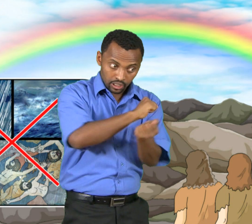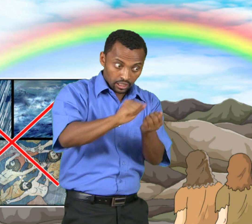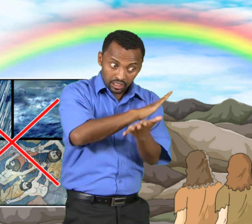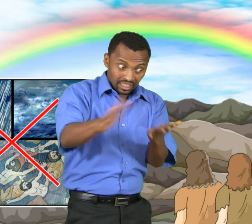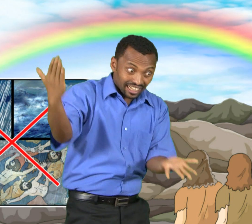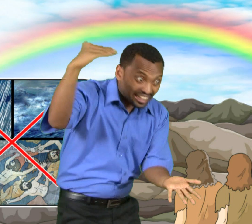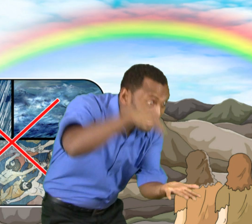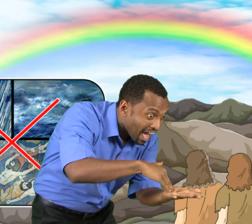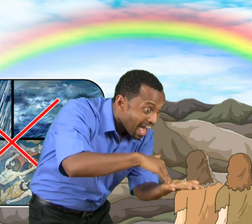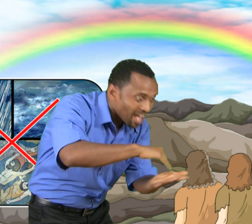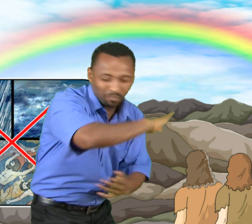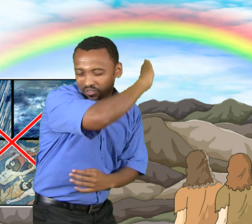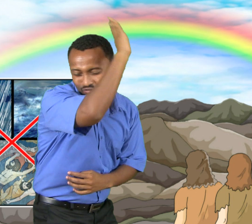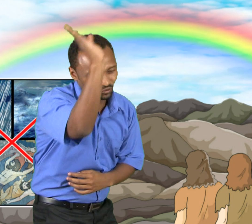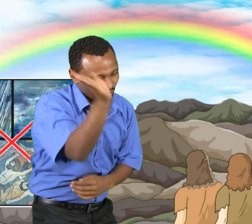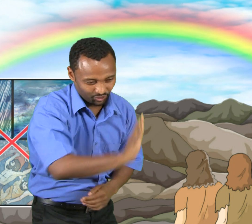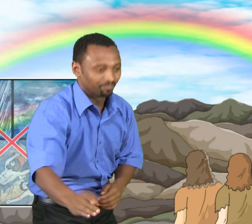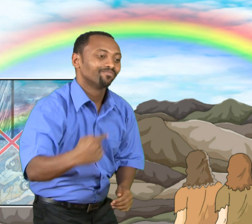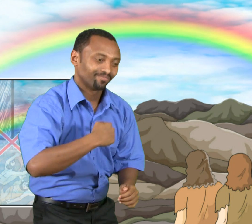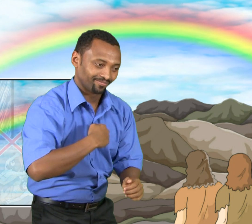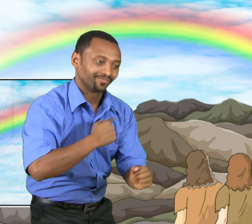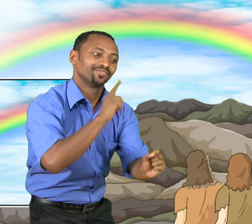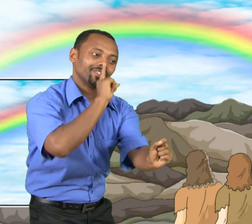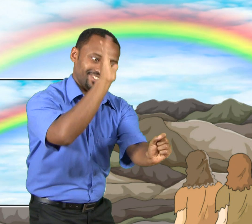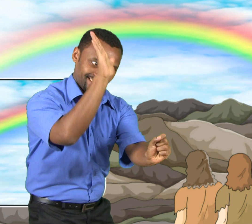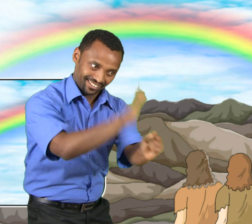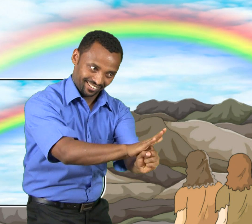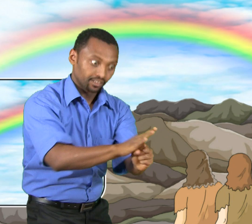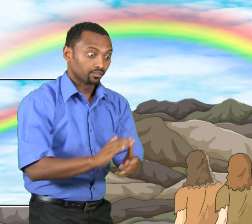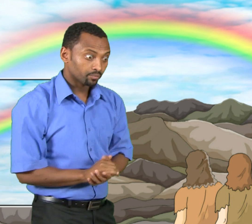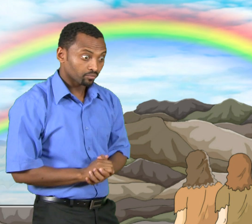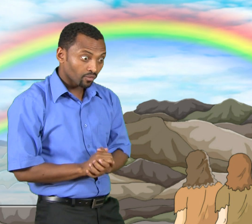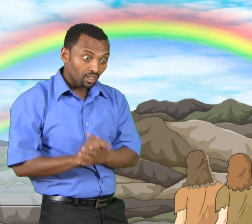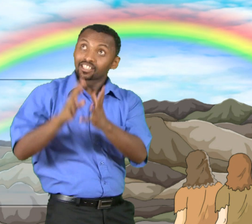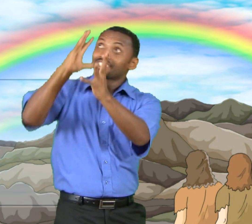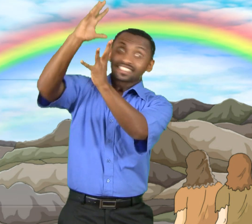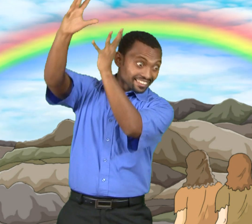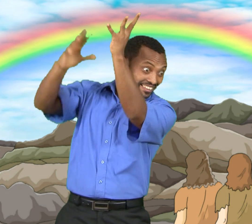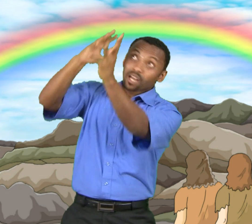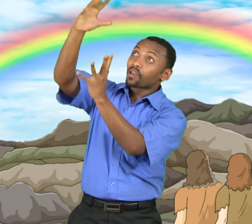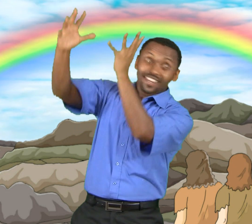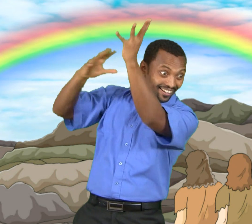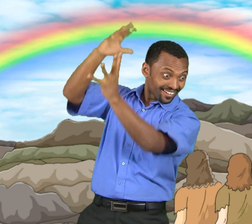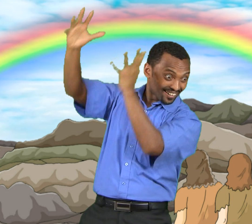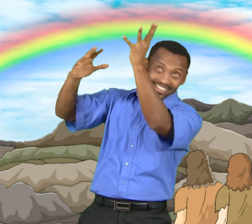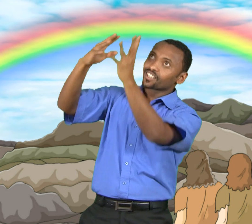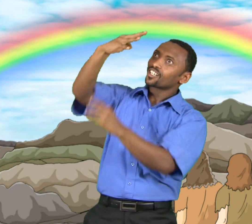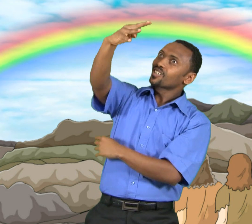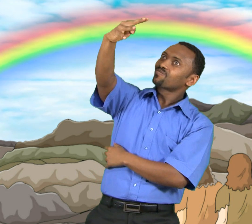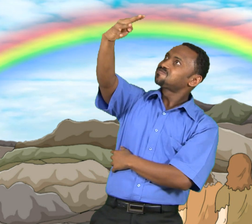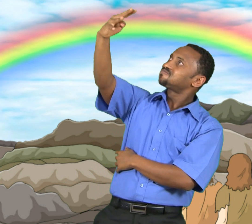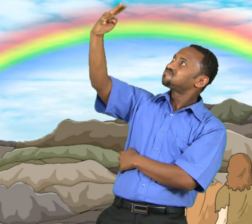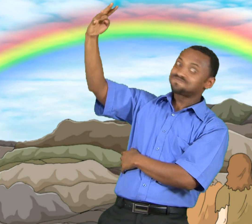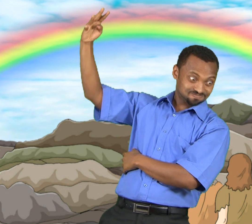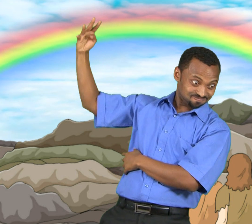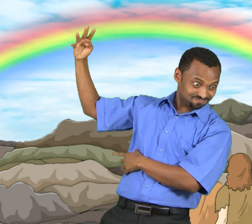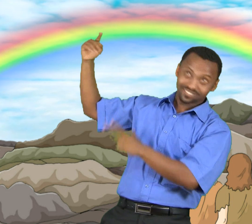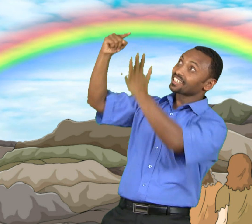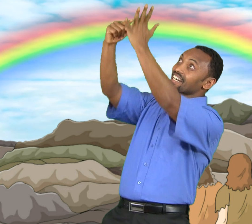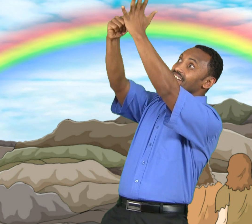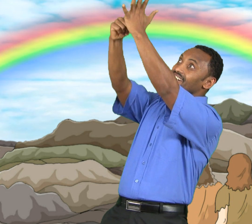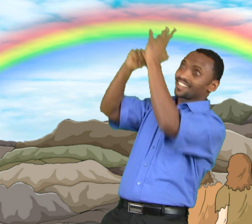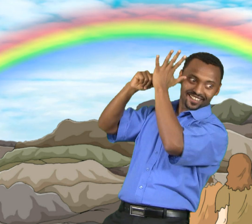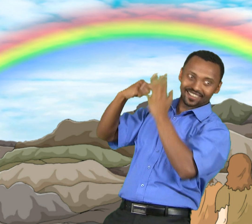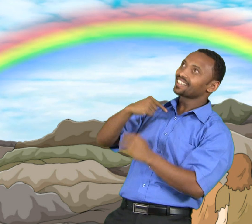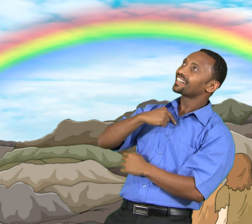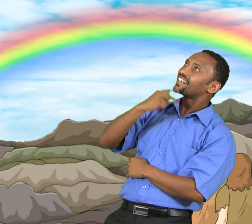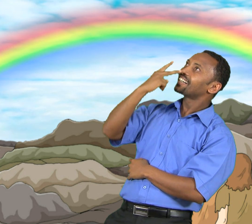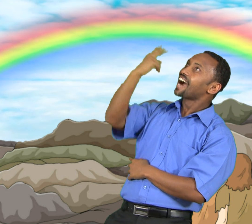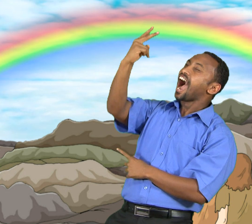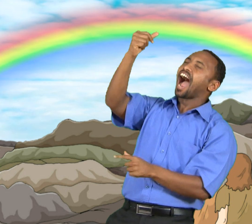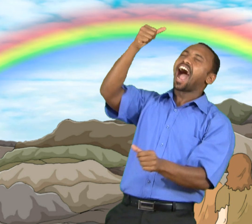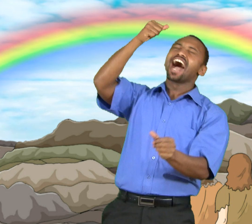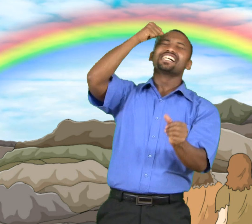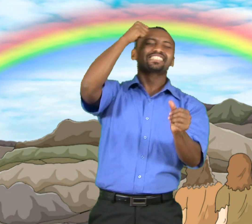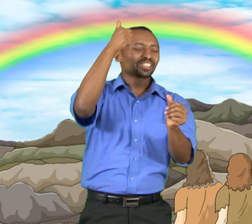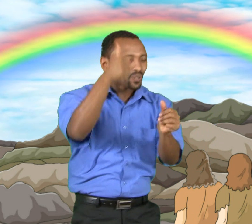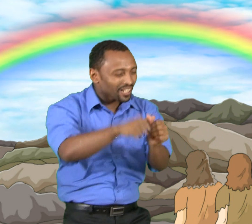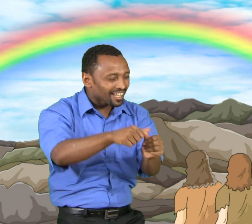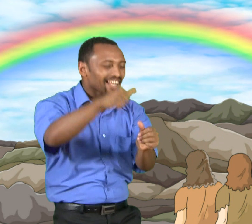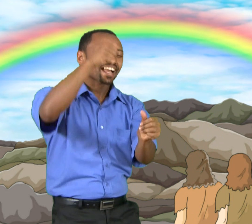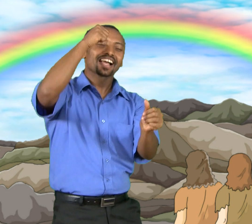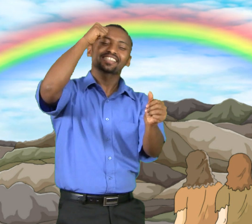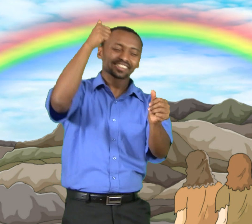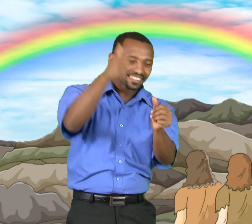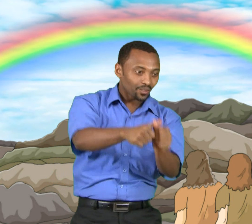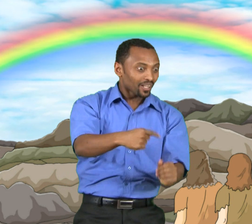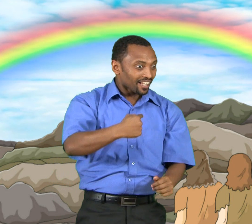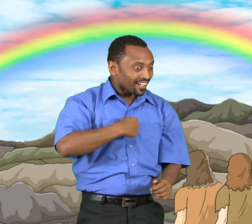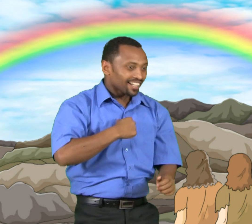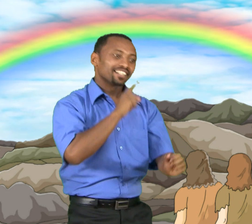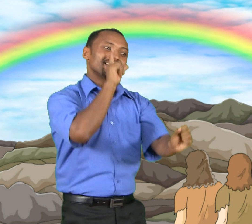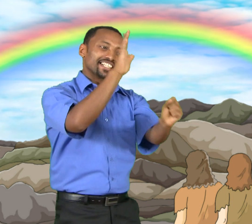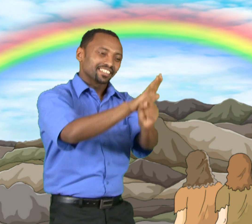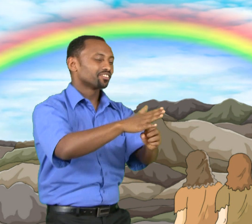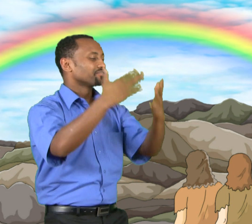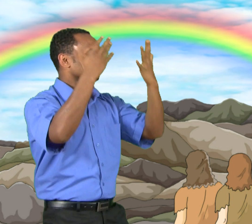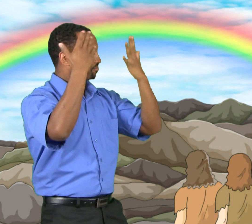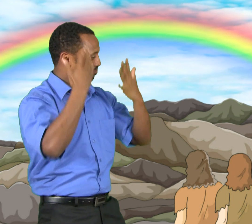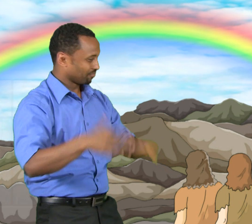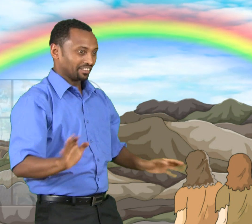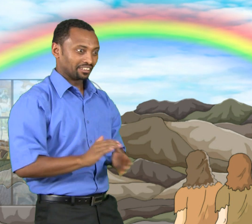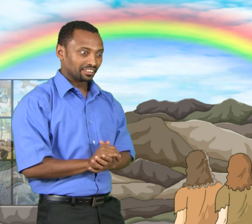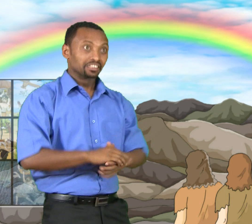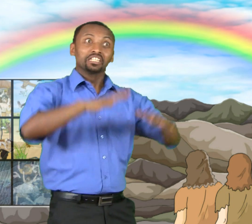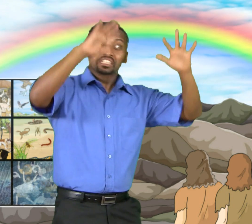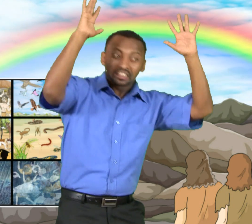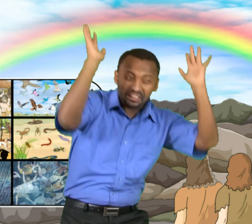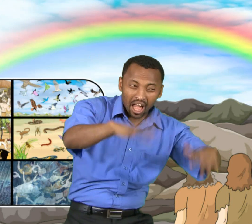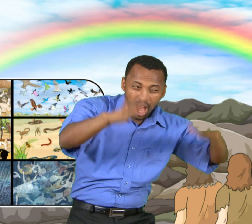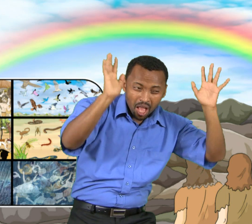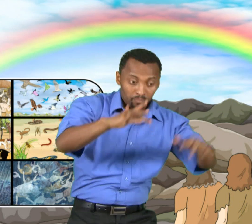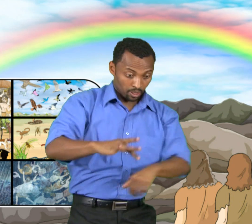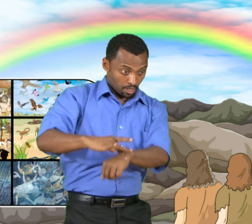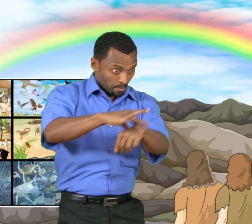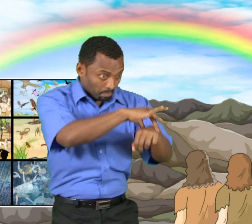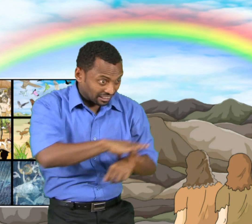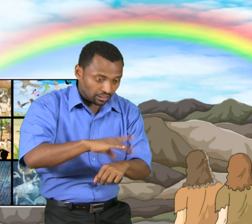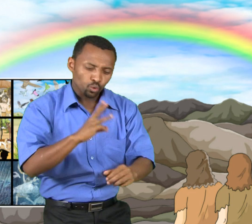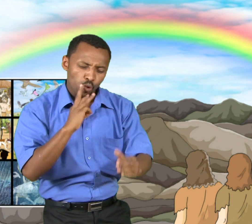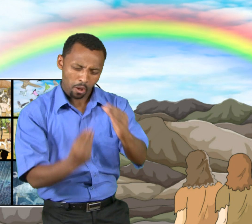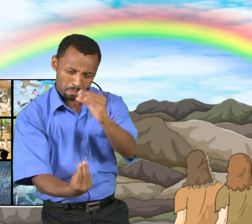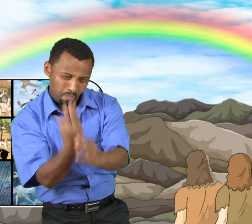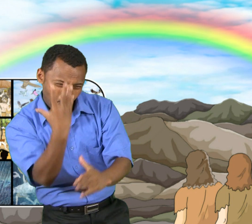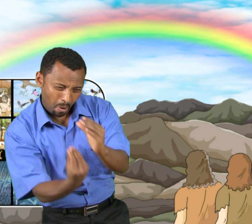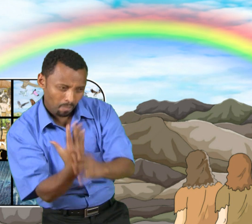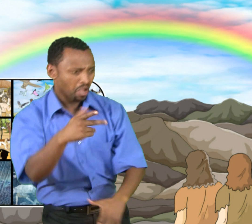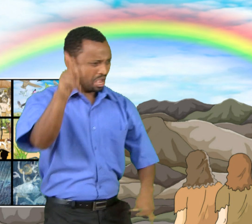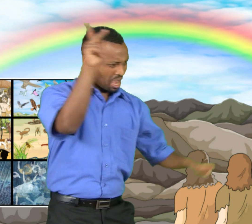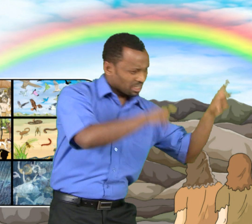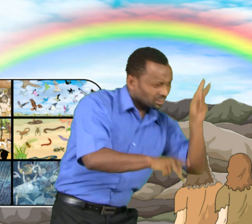And God said, “This is the sign of the covenant I am making between Me and you and every living creature with you, a covenant for all generations to come: I have set My rainbow in the clouds, and it will be a sign of the covenant between Me and the earth.